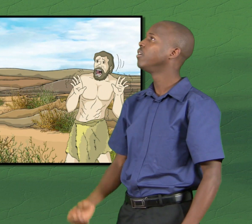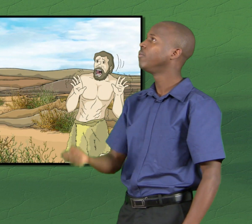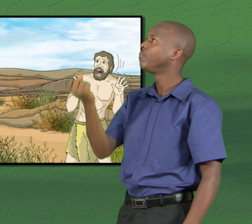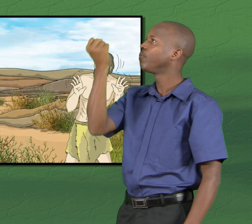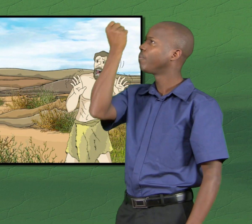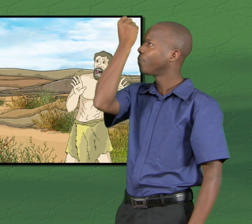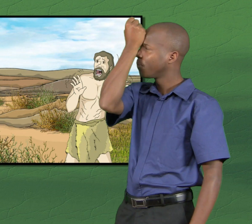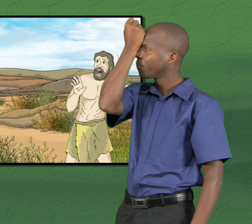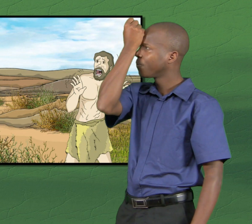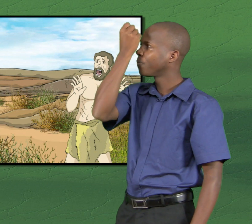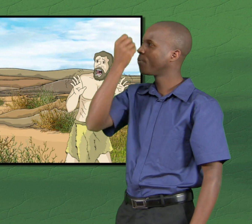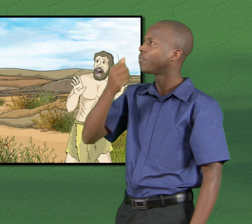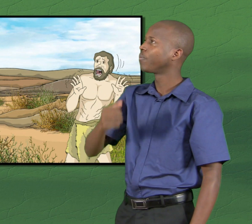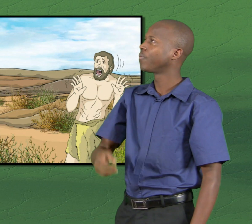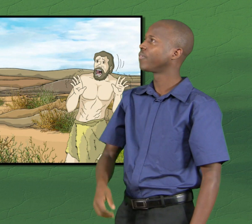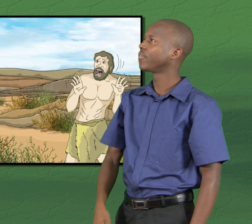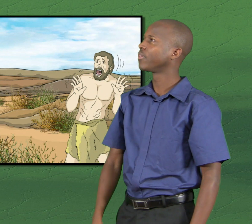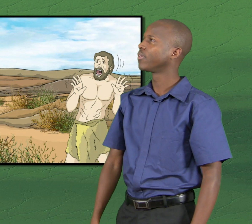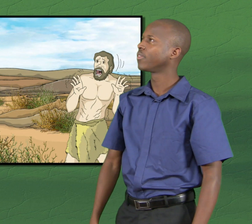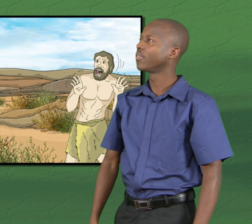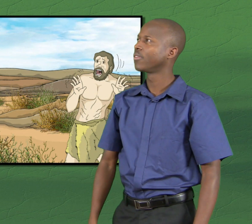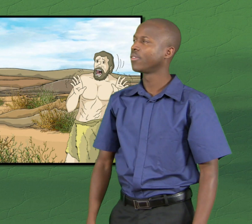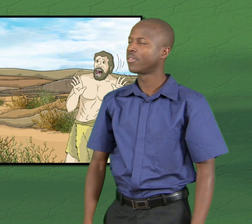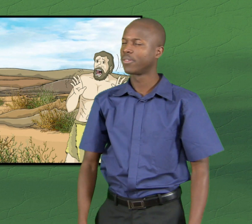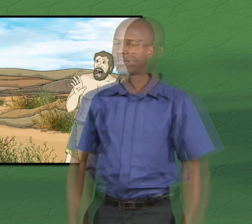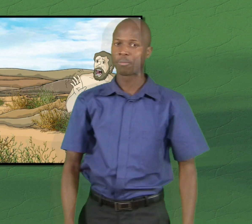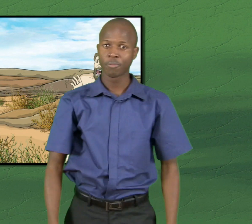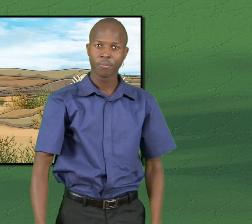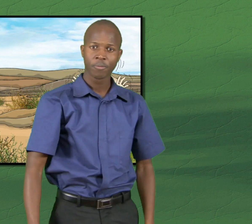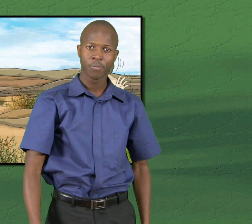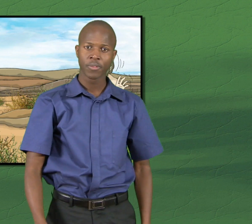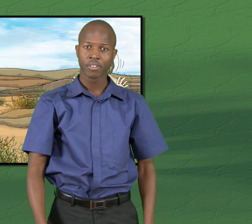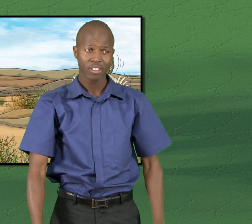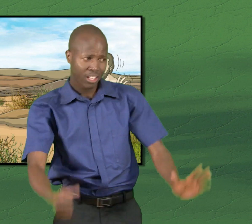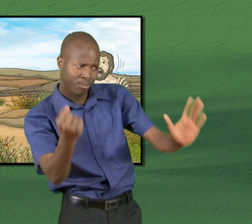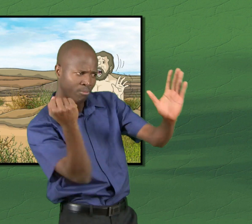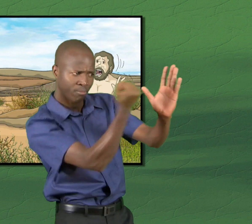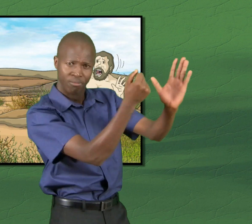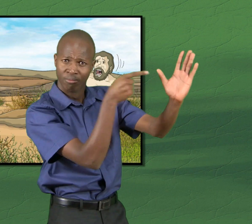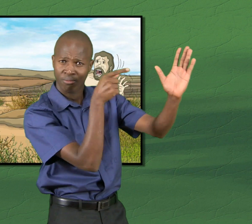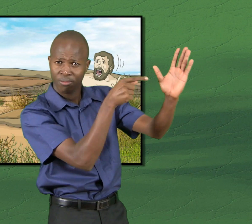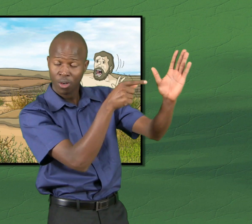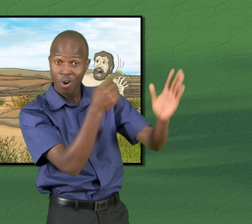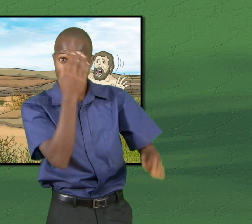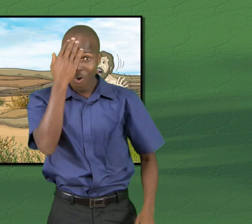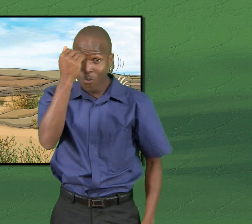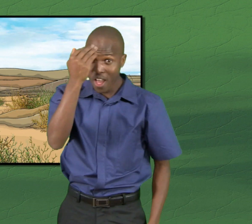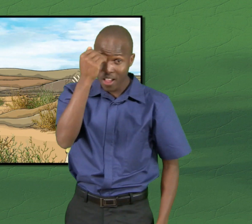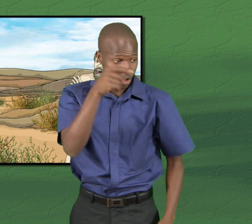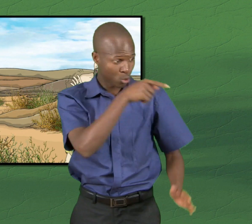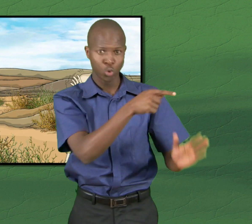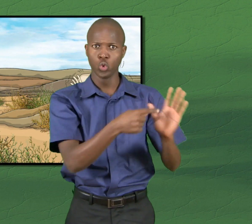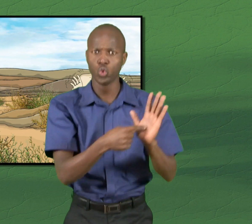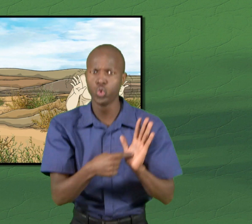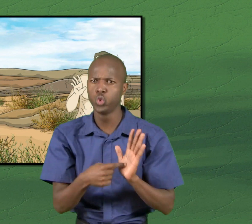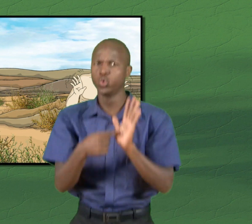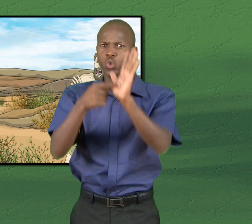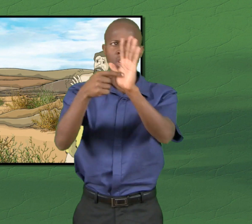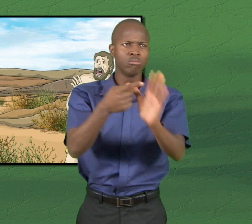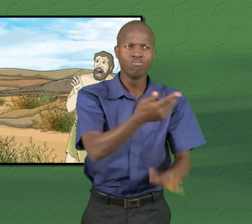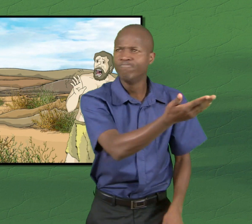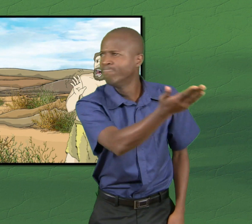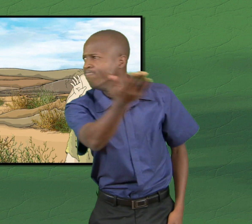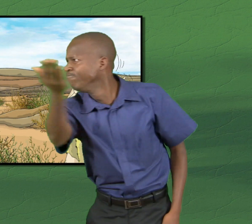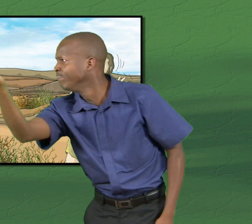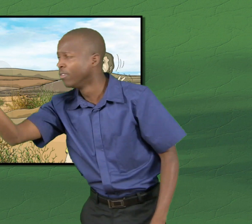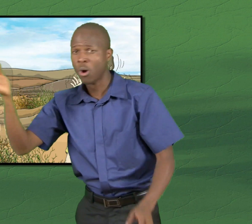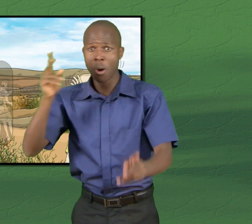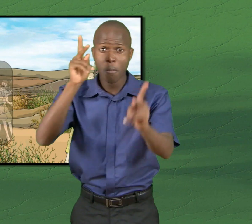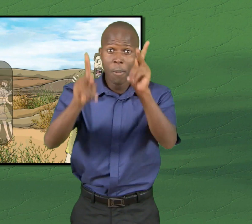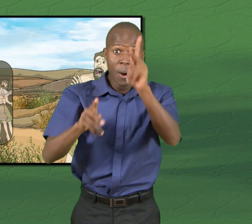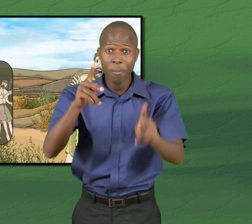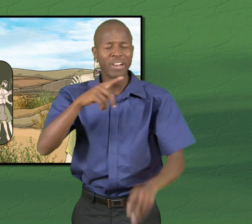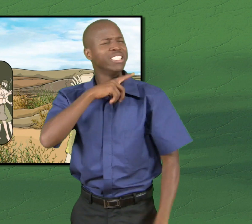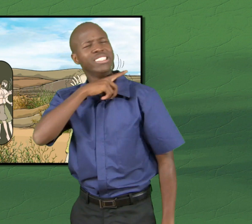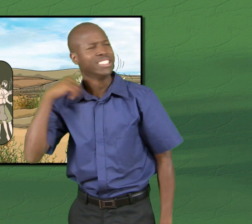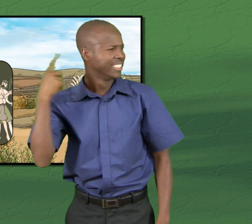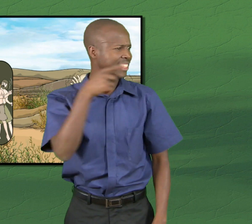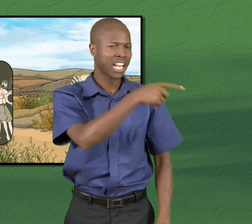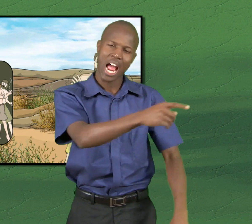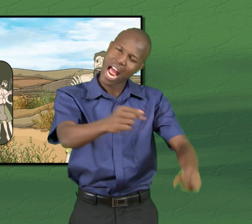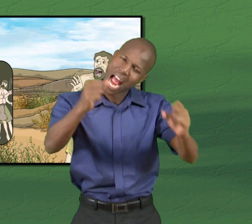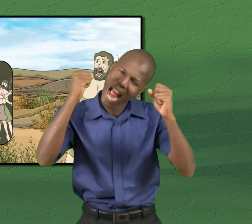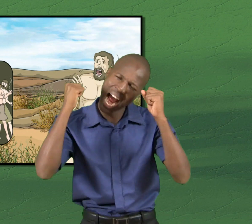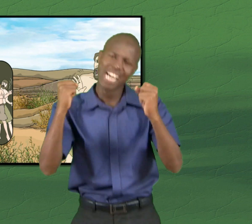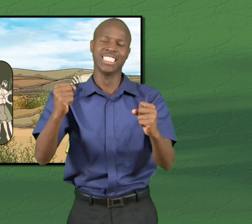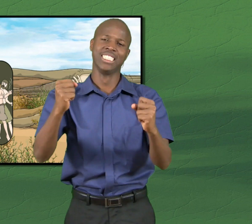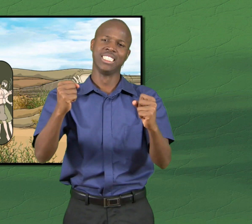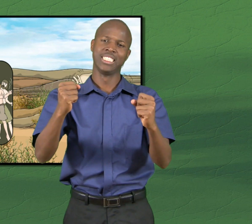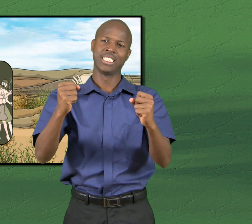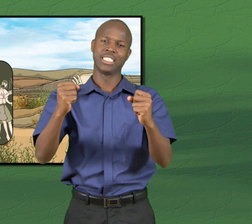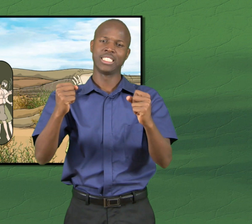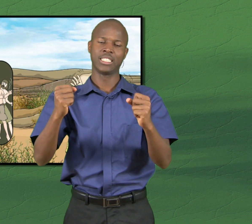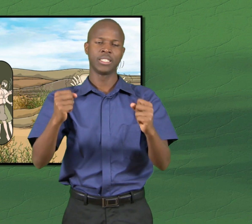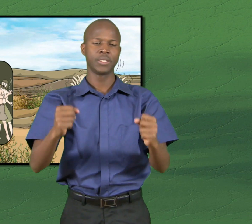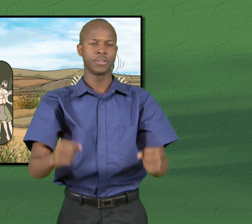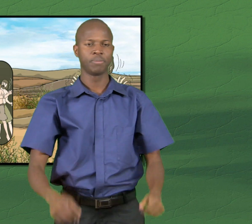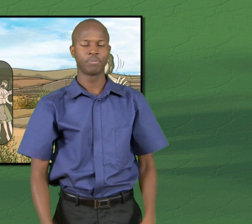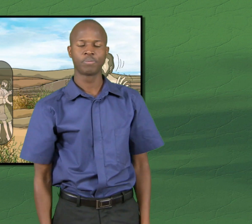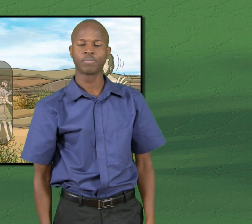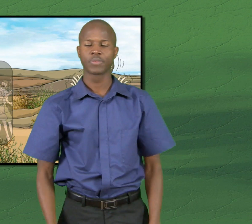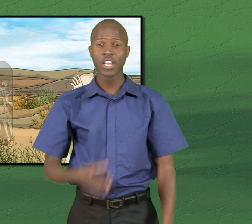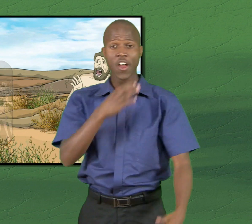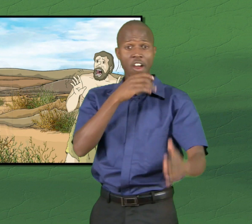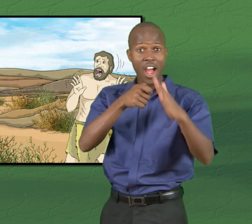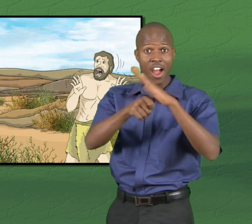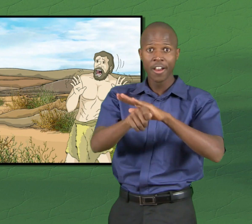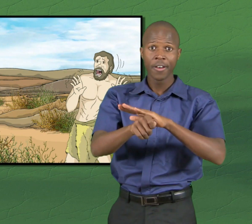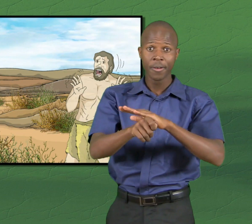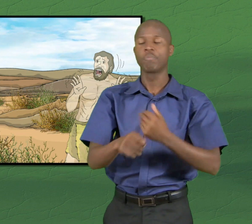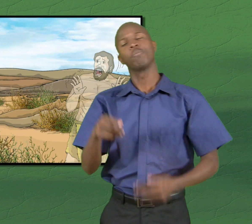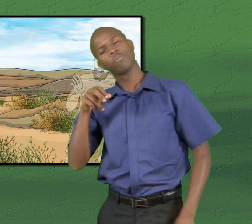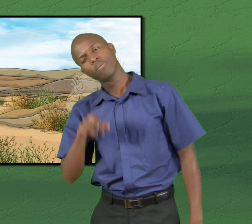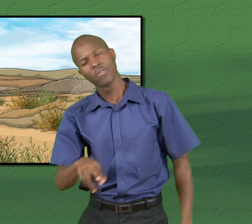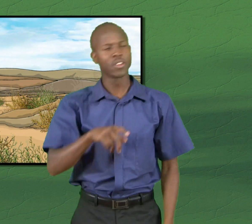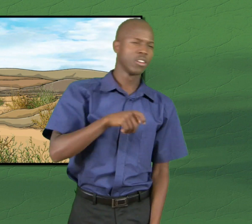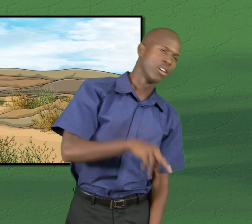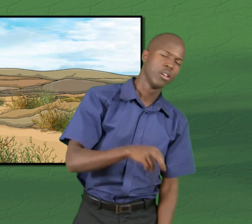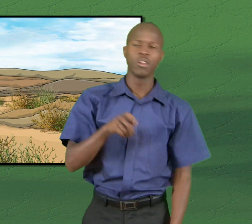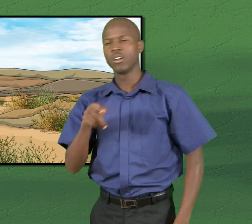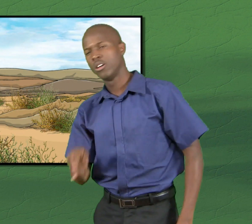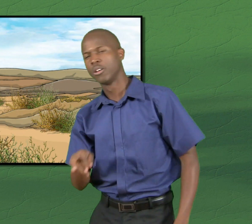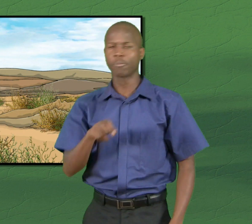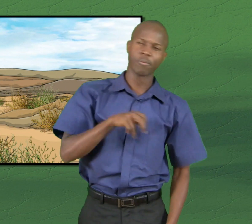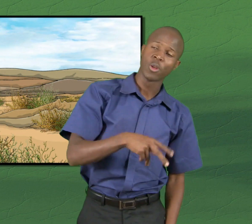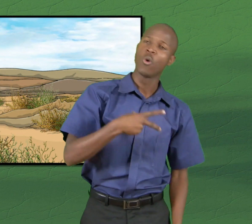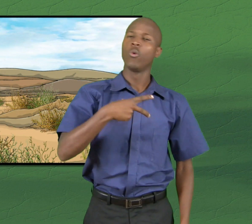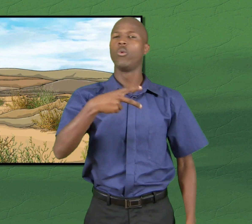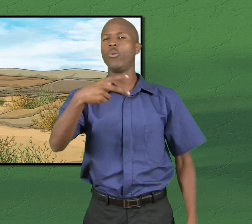And the LORD placed a mark on Cain, so that no one who found him would kill him.